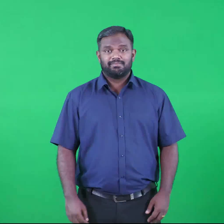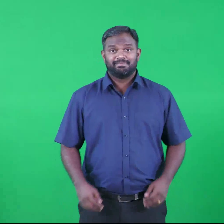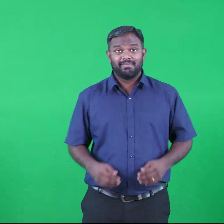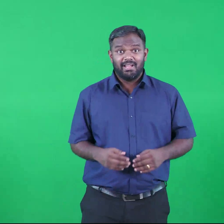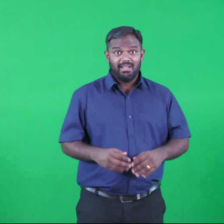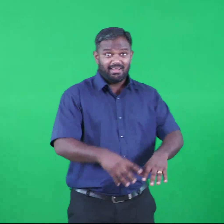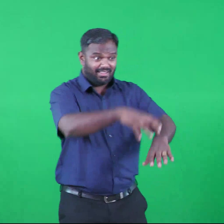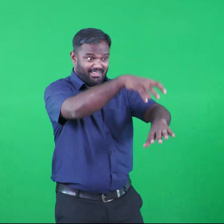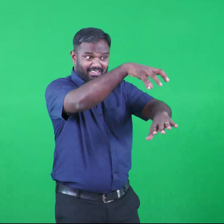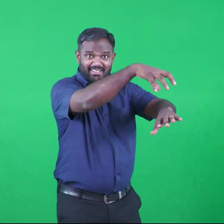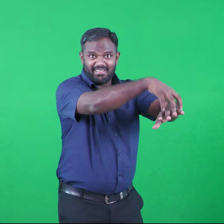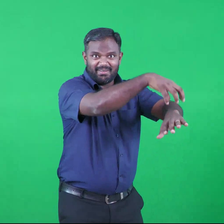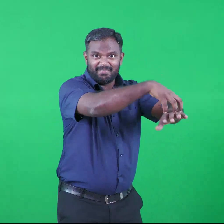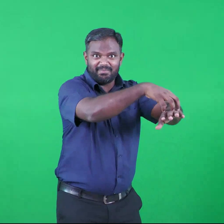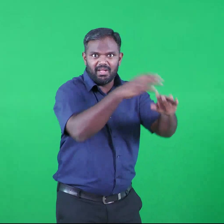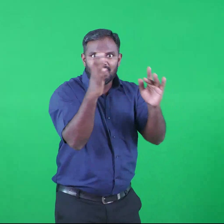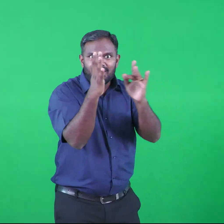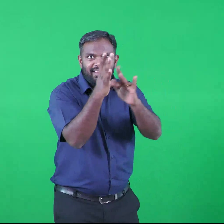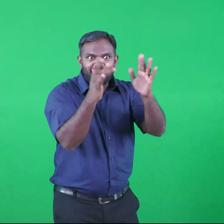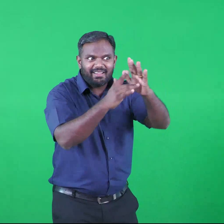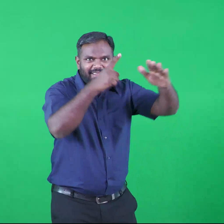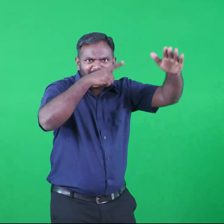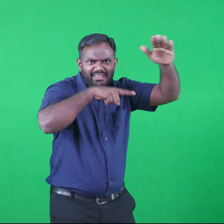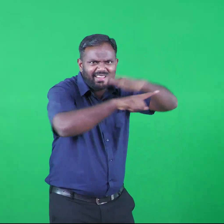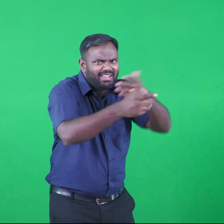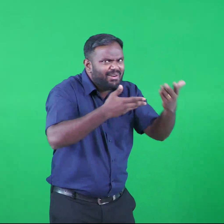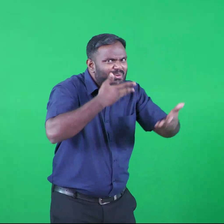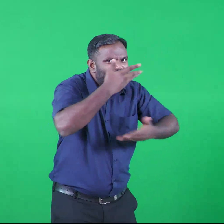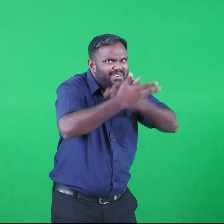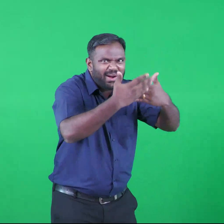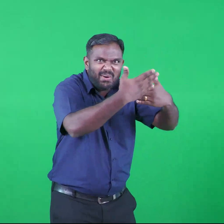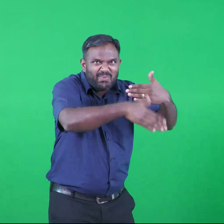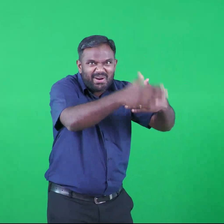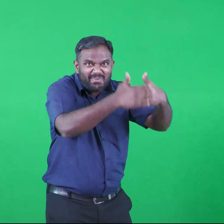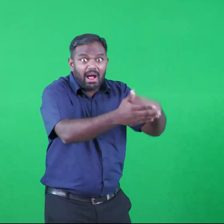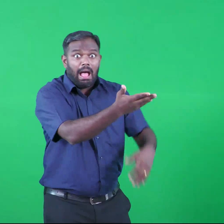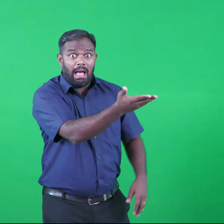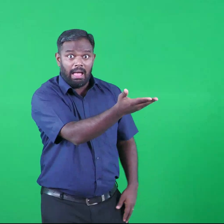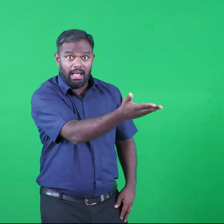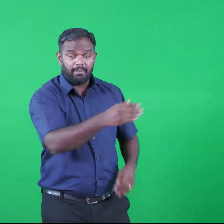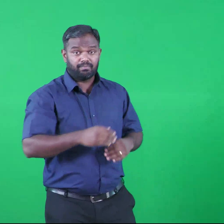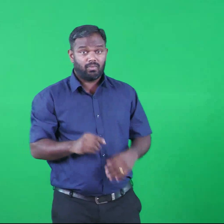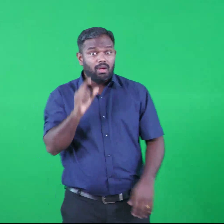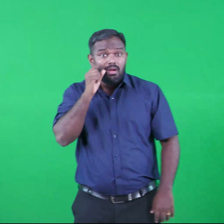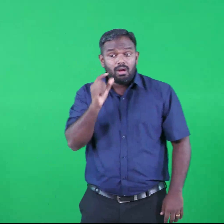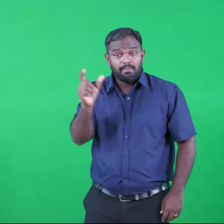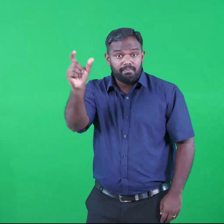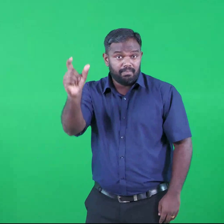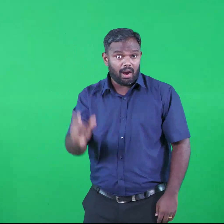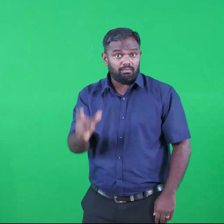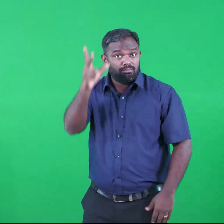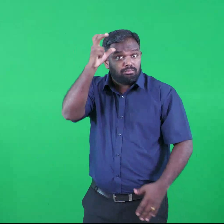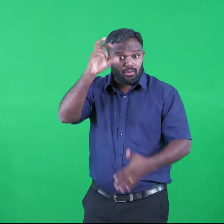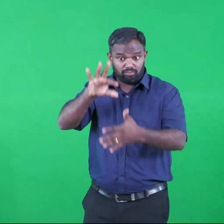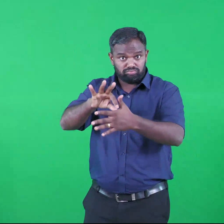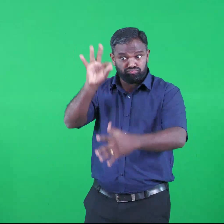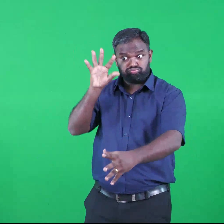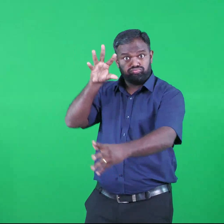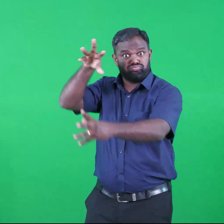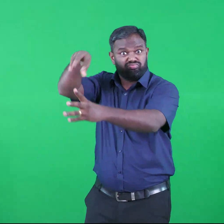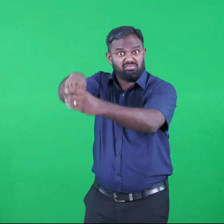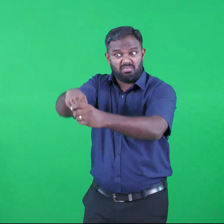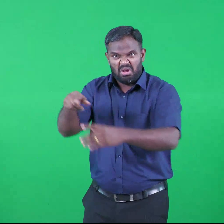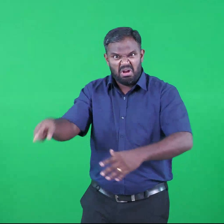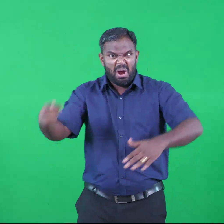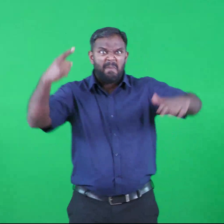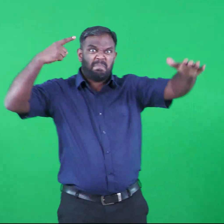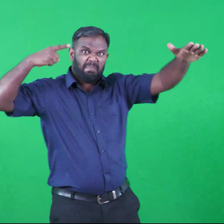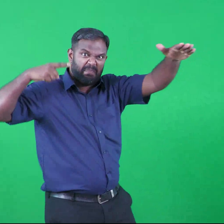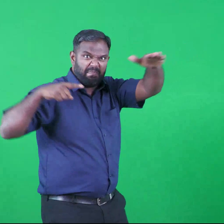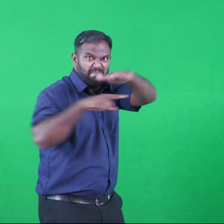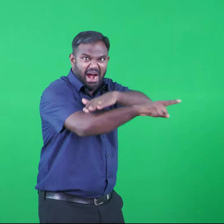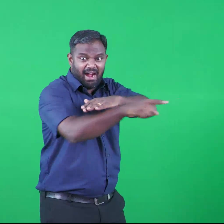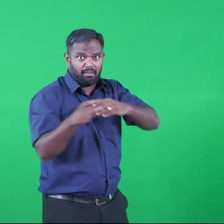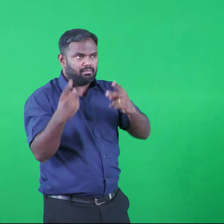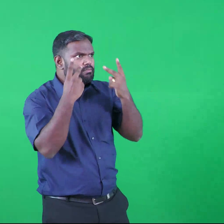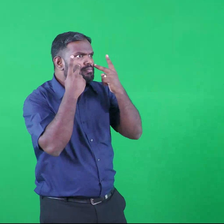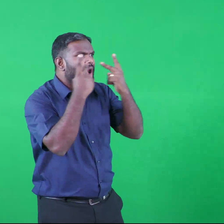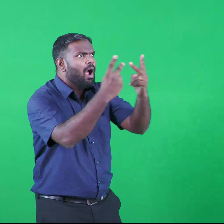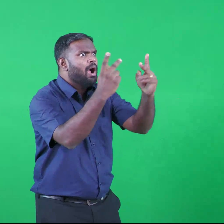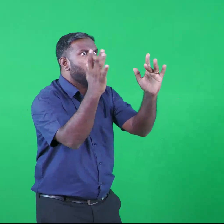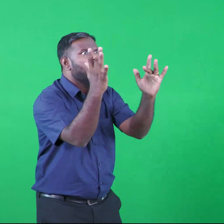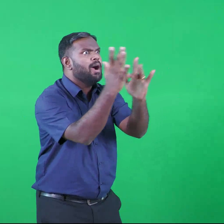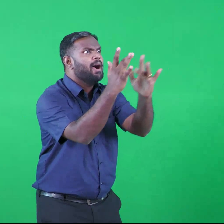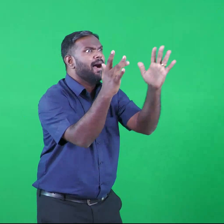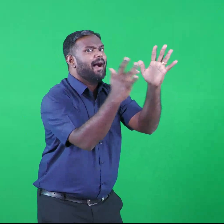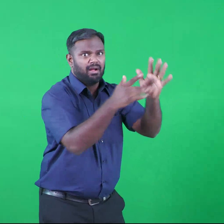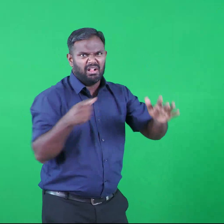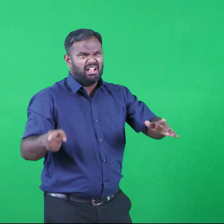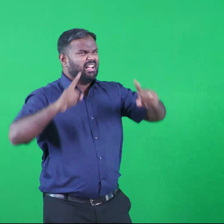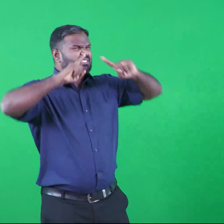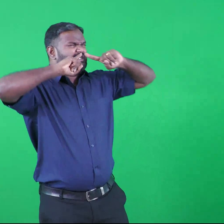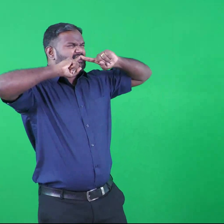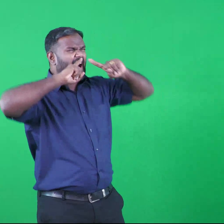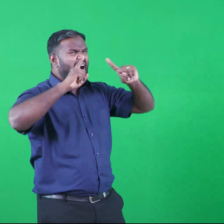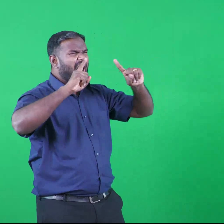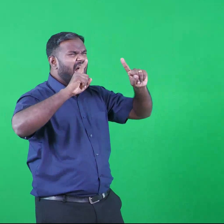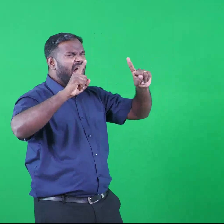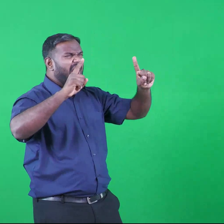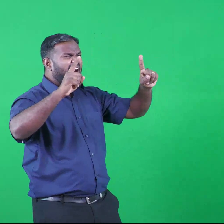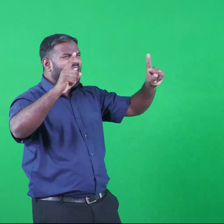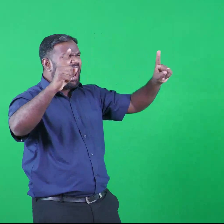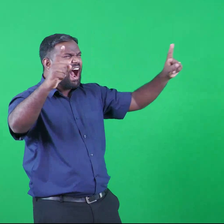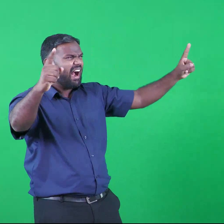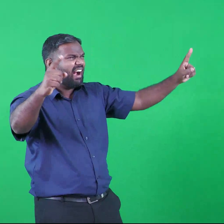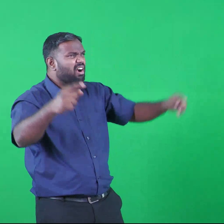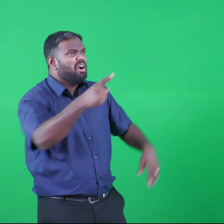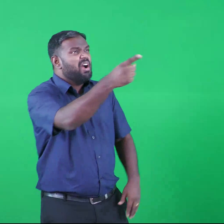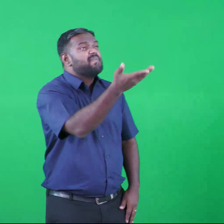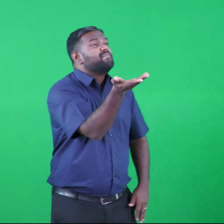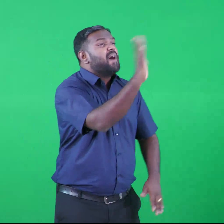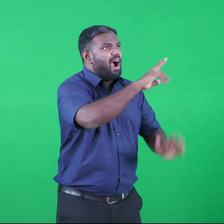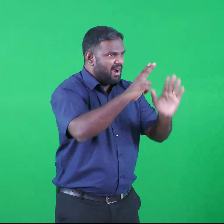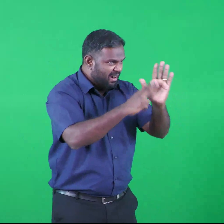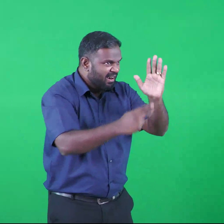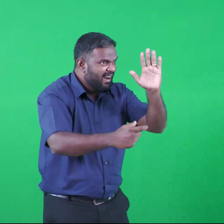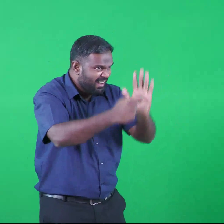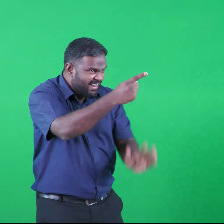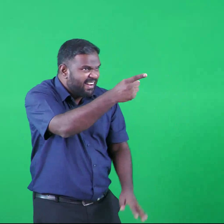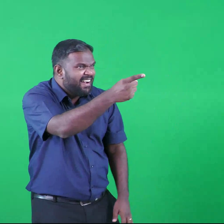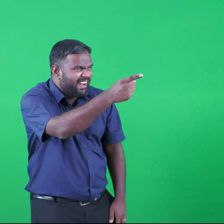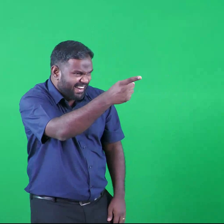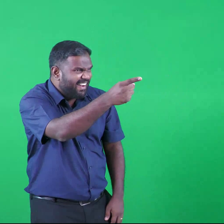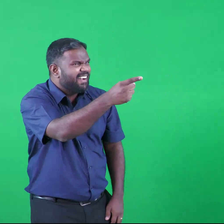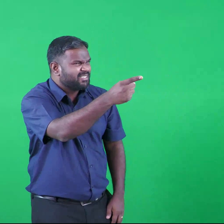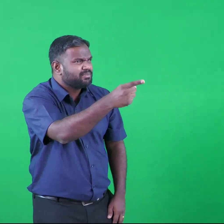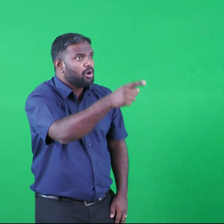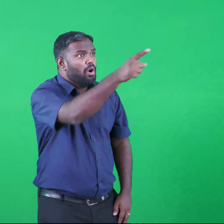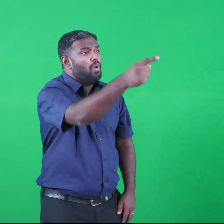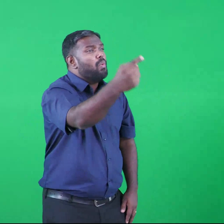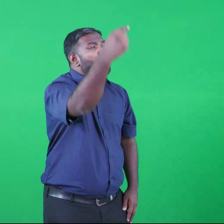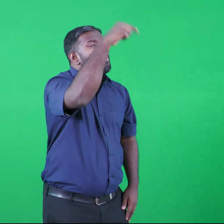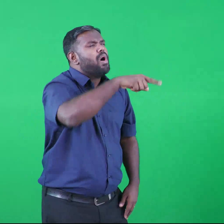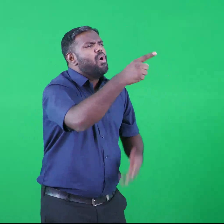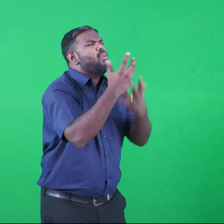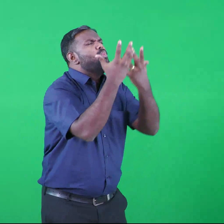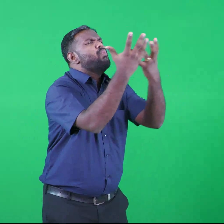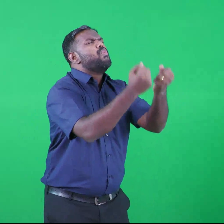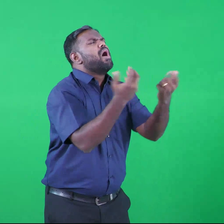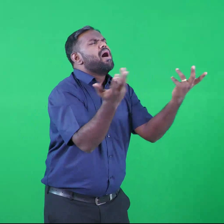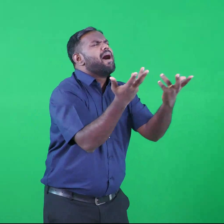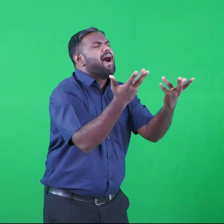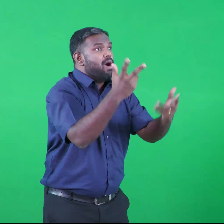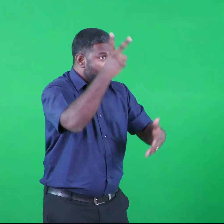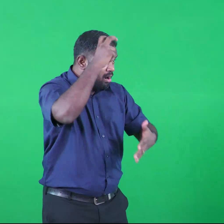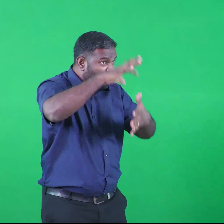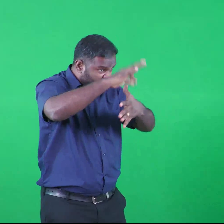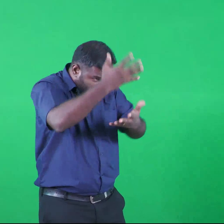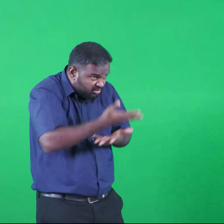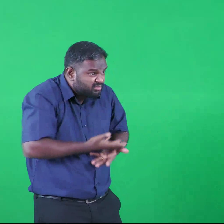Suddenly a man with an unclean spirit cried out in the synagogue: "What do You want with us, Jesus of Nazareth?